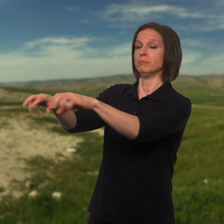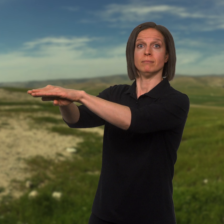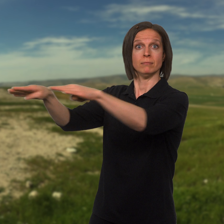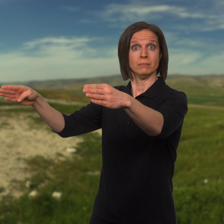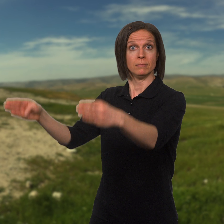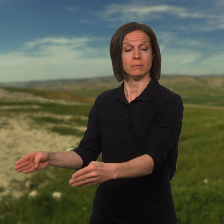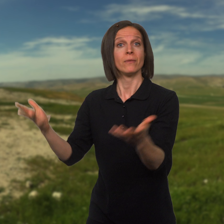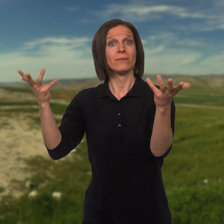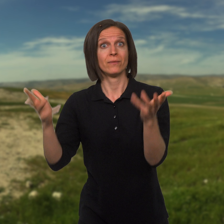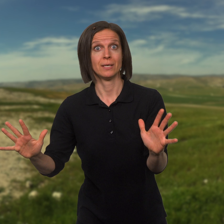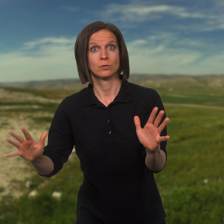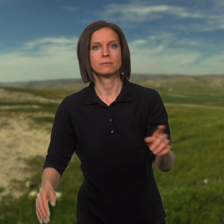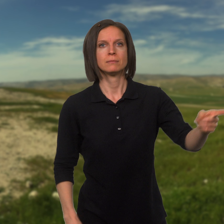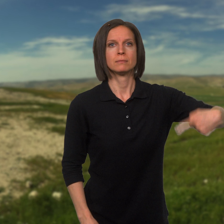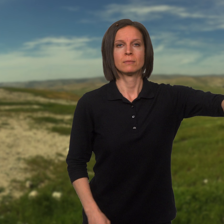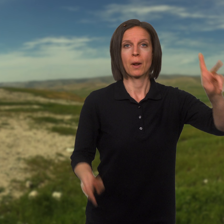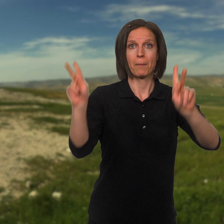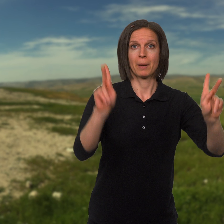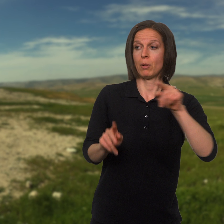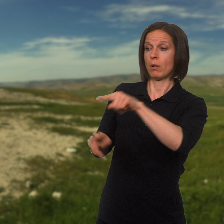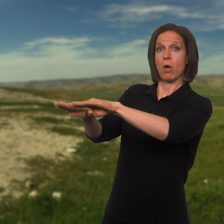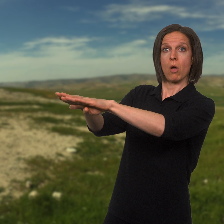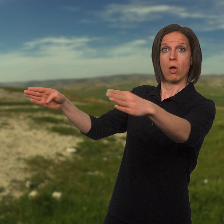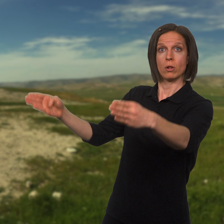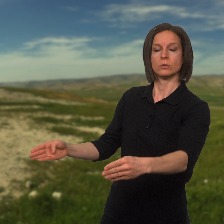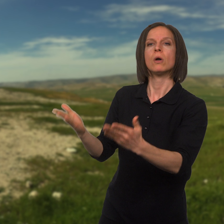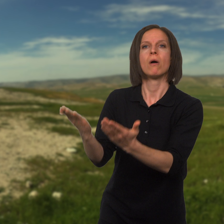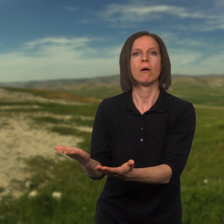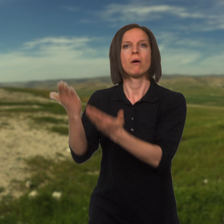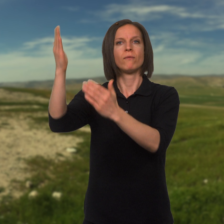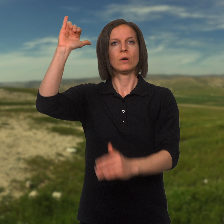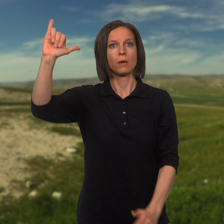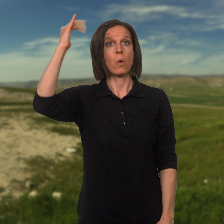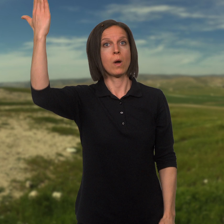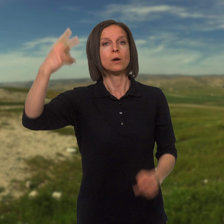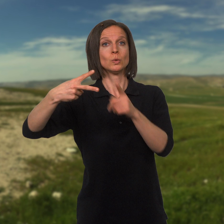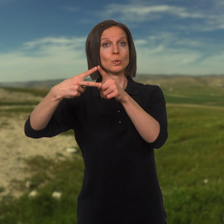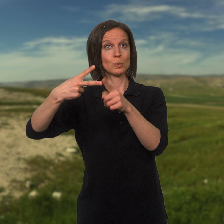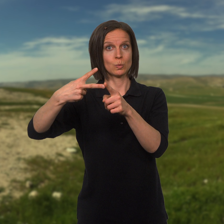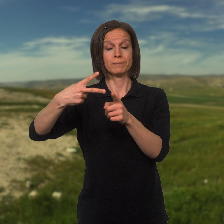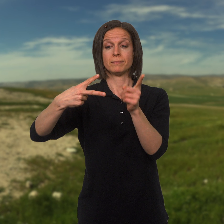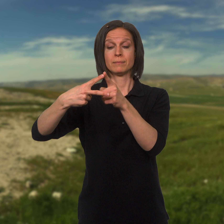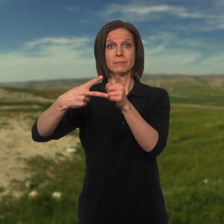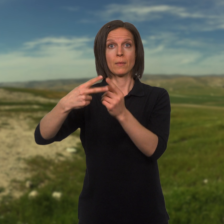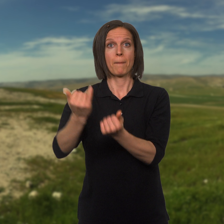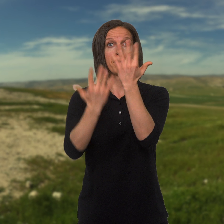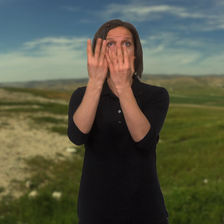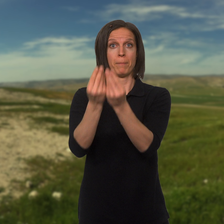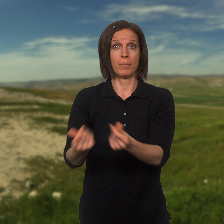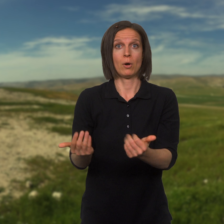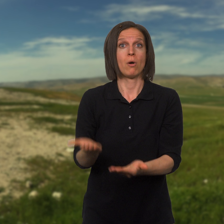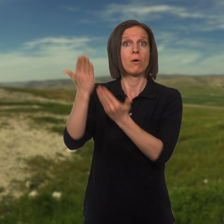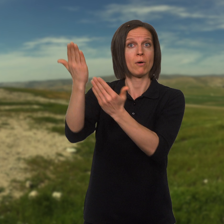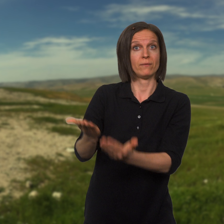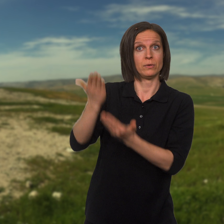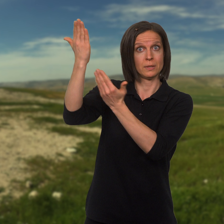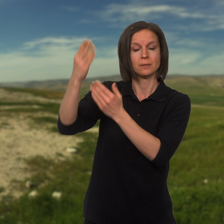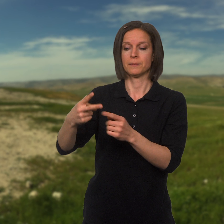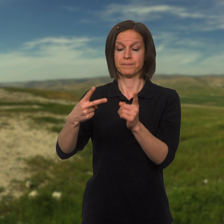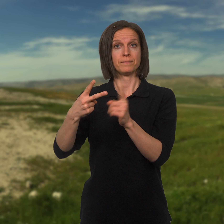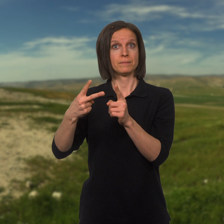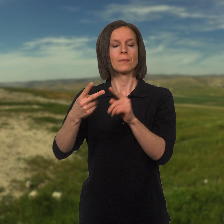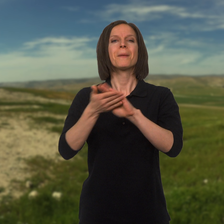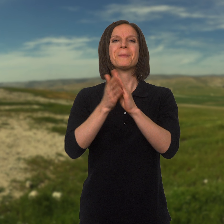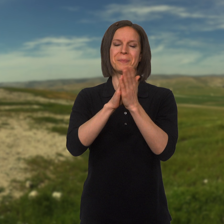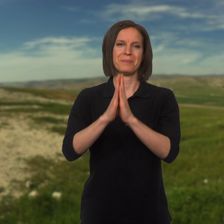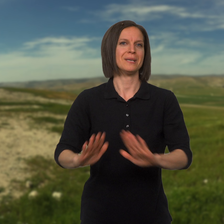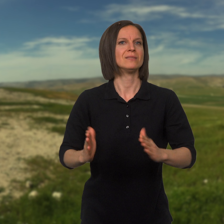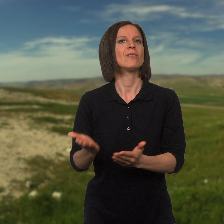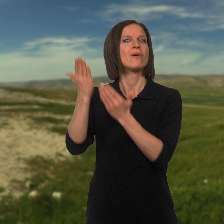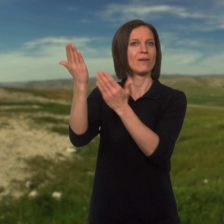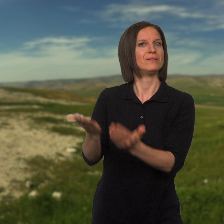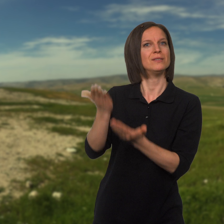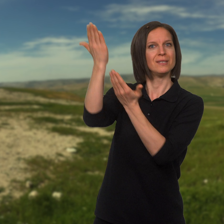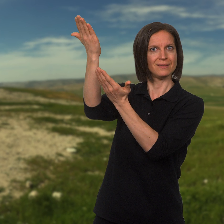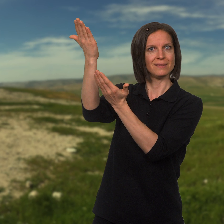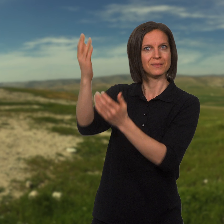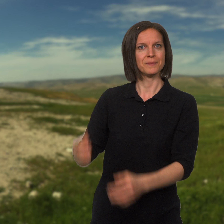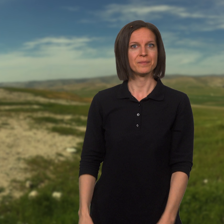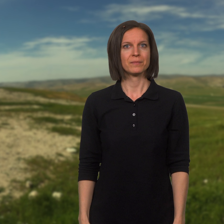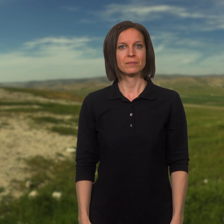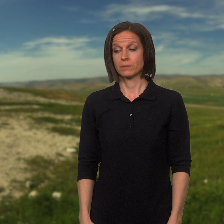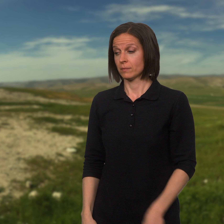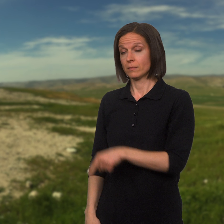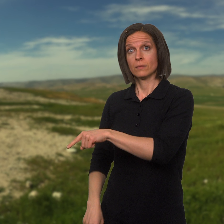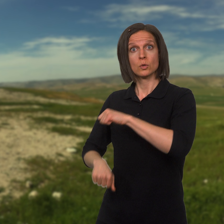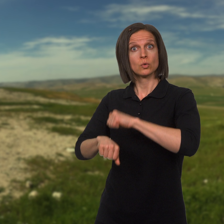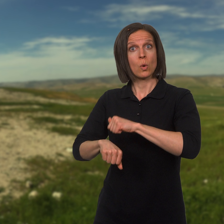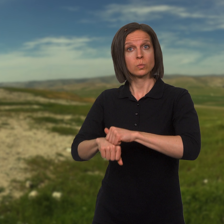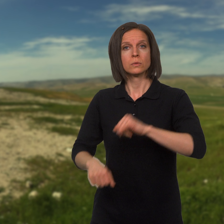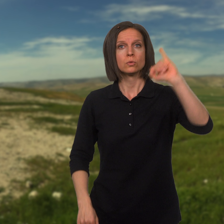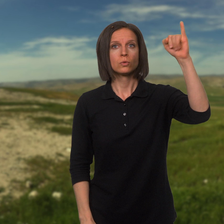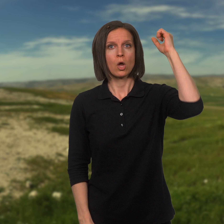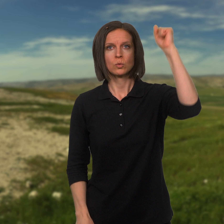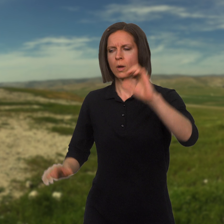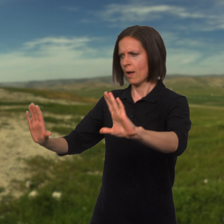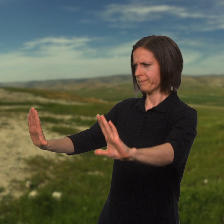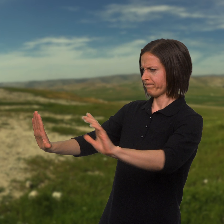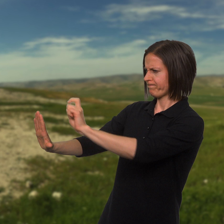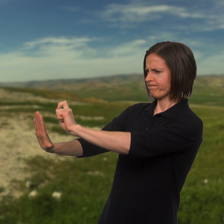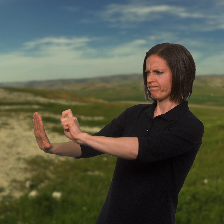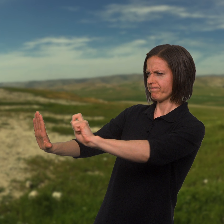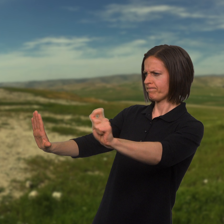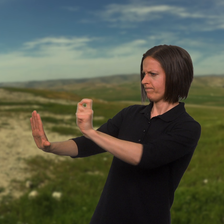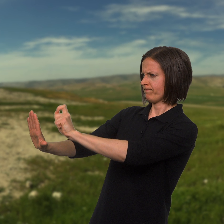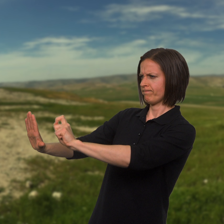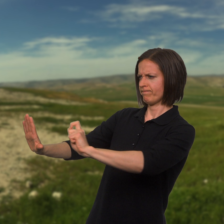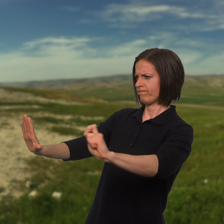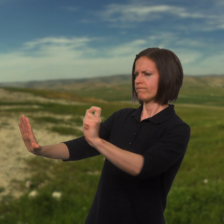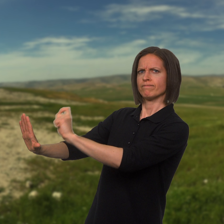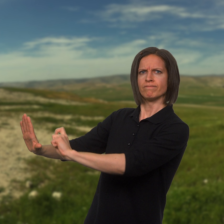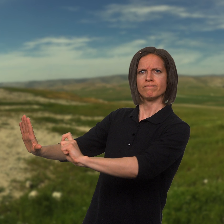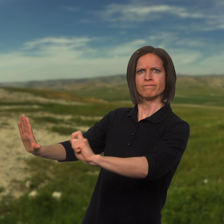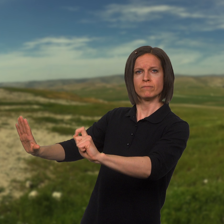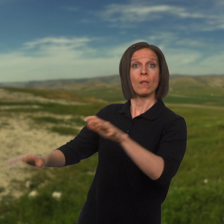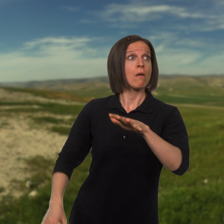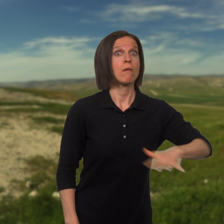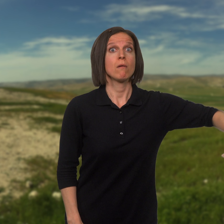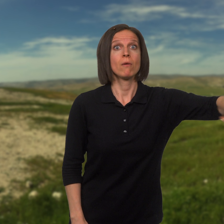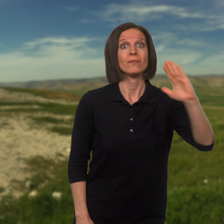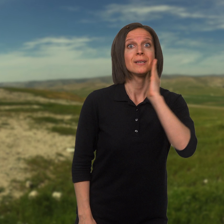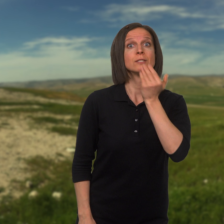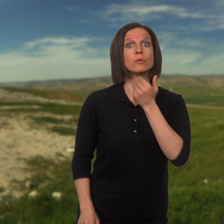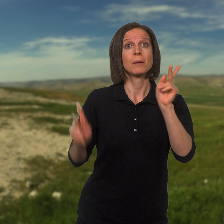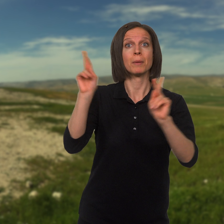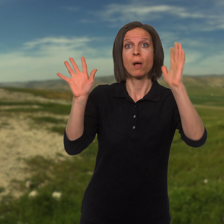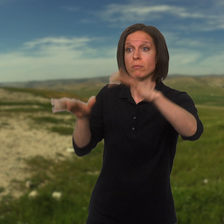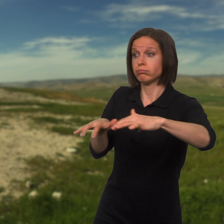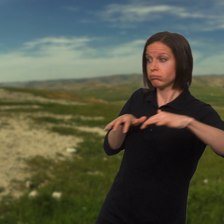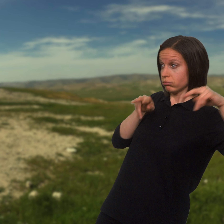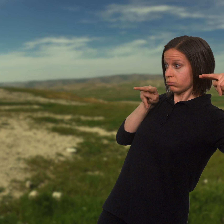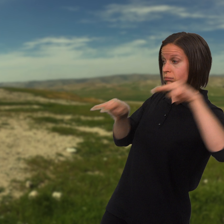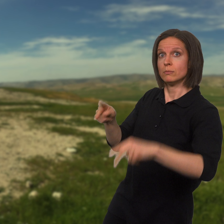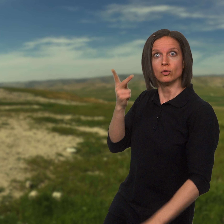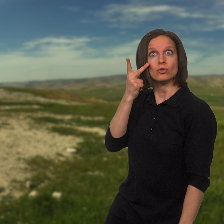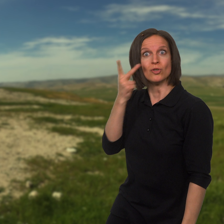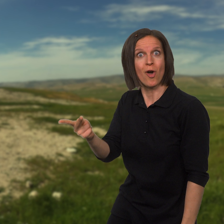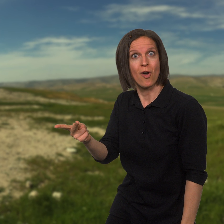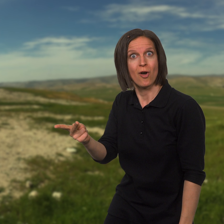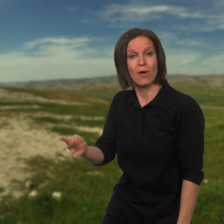And there in the presence of the Israelites, Joshua inscribed on the stones a copy of the law of Moses, which he had written.